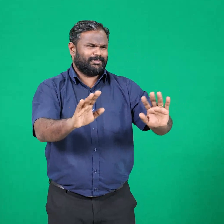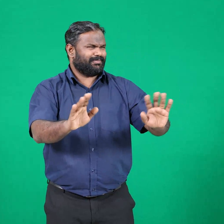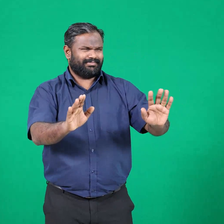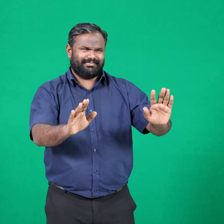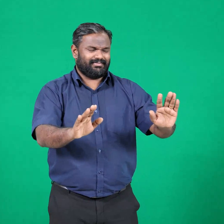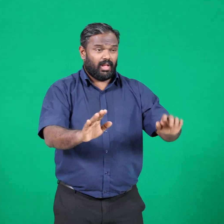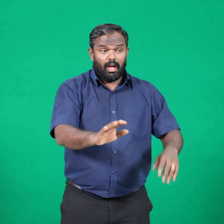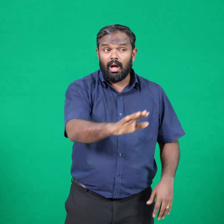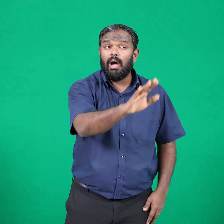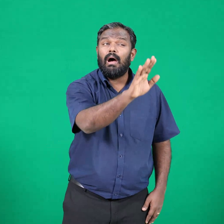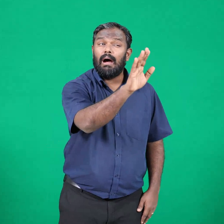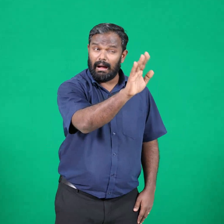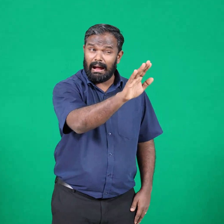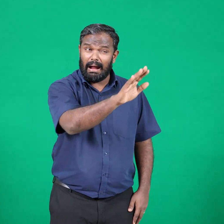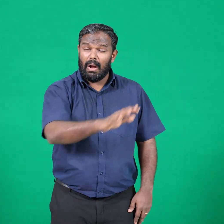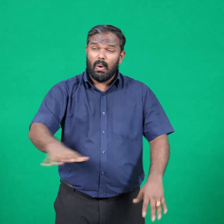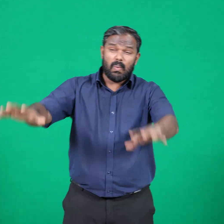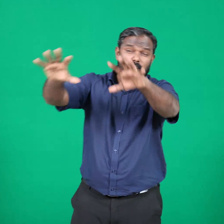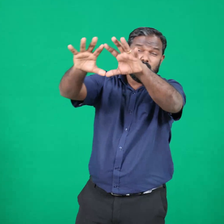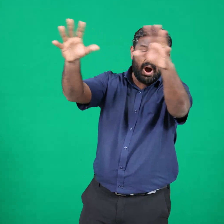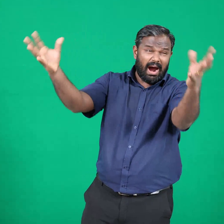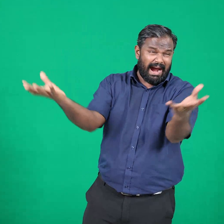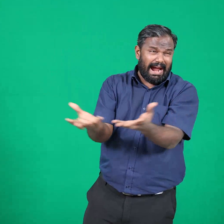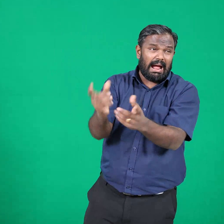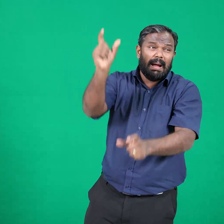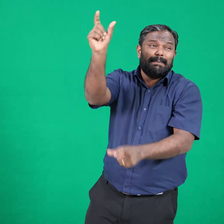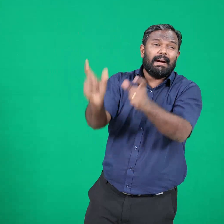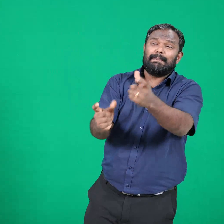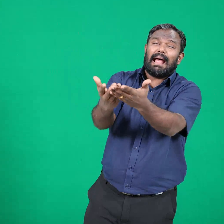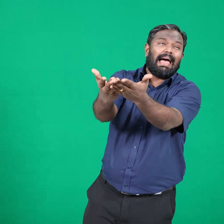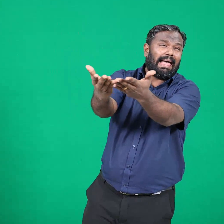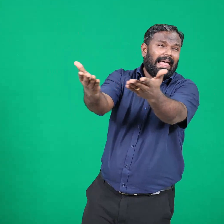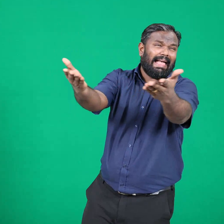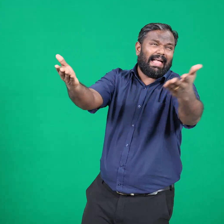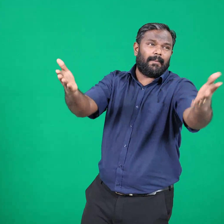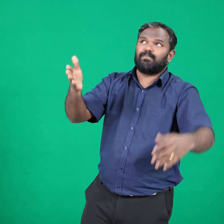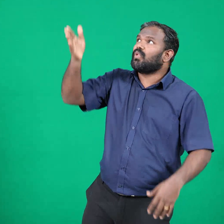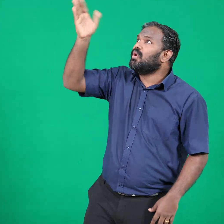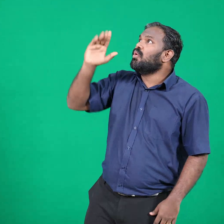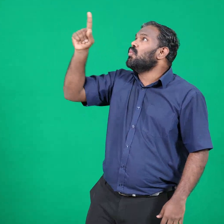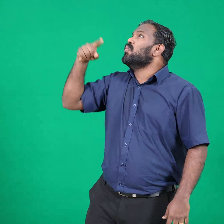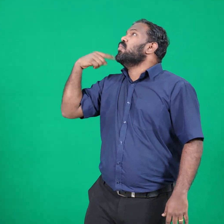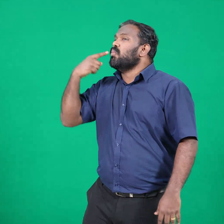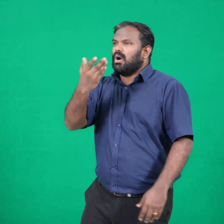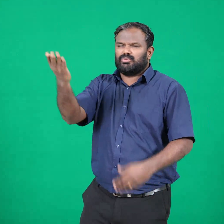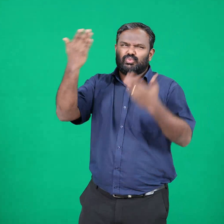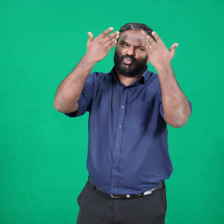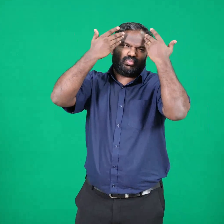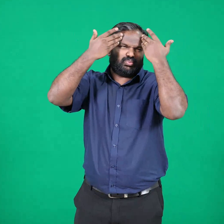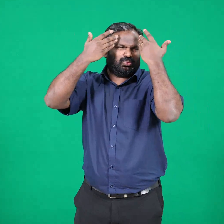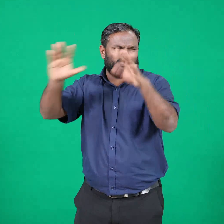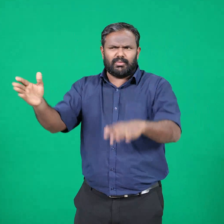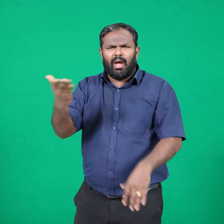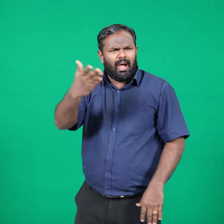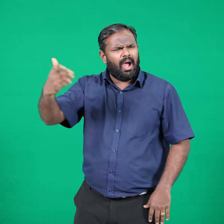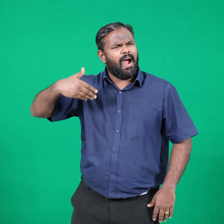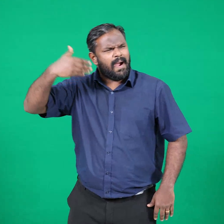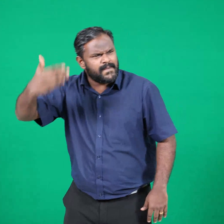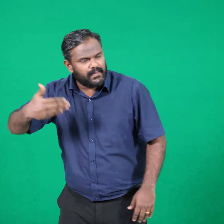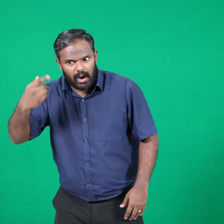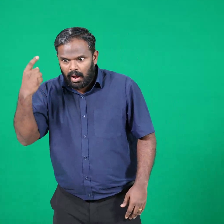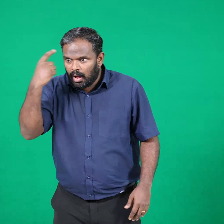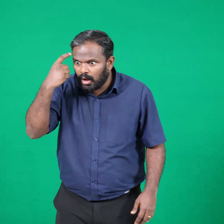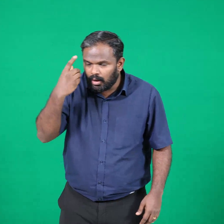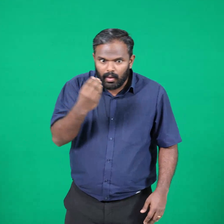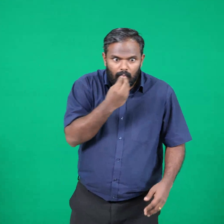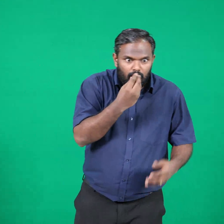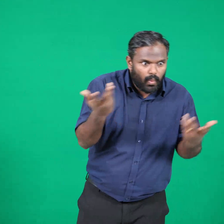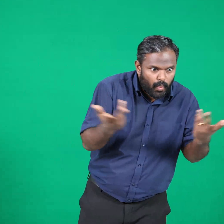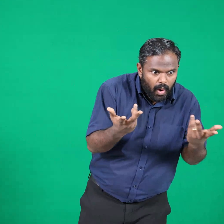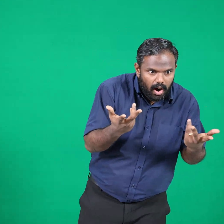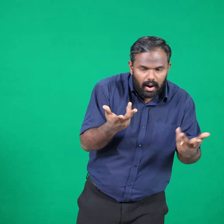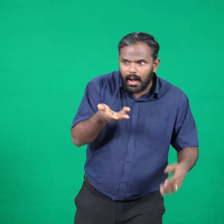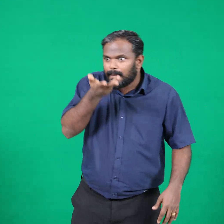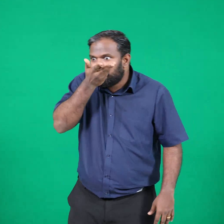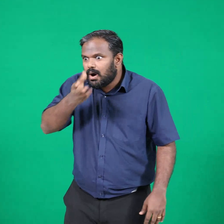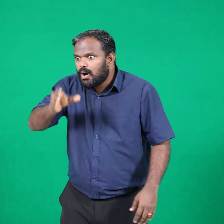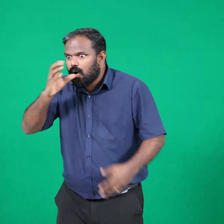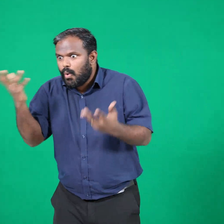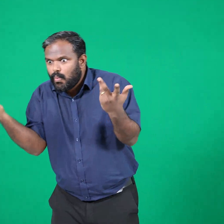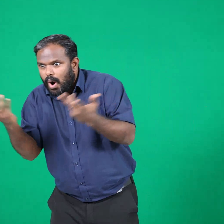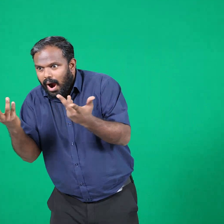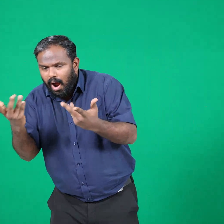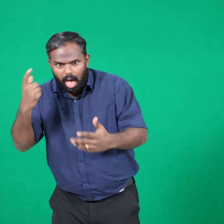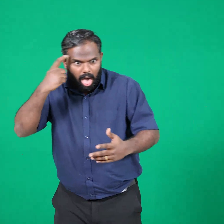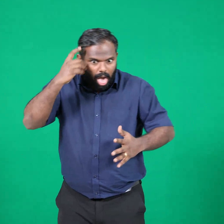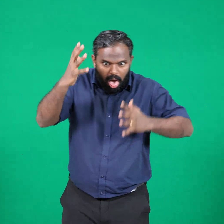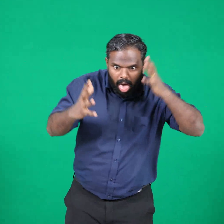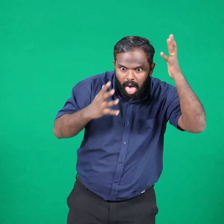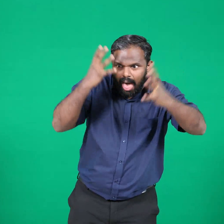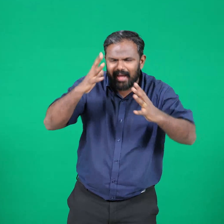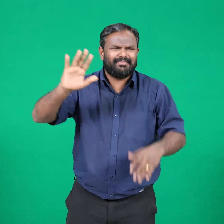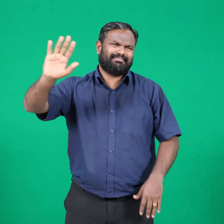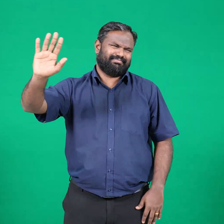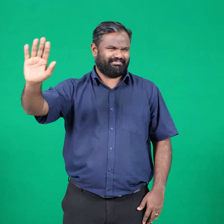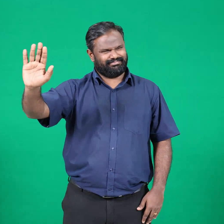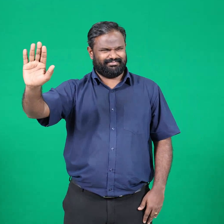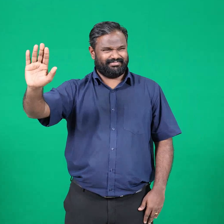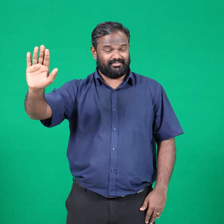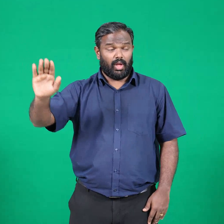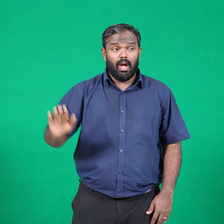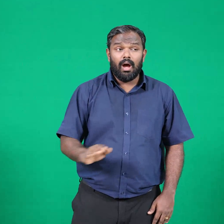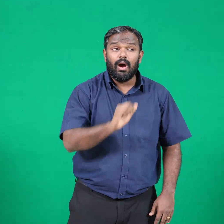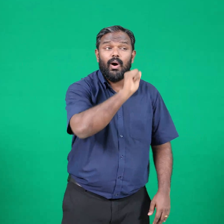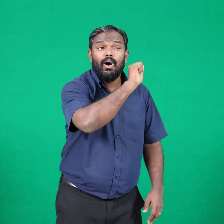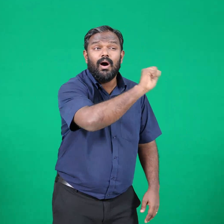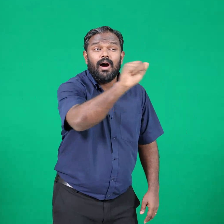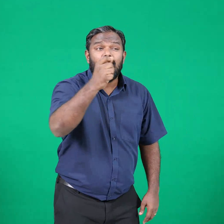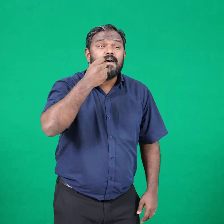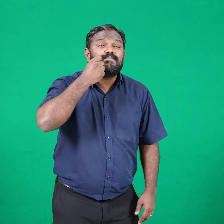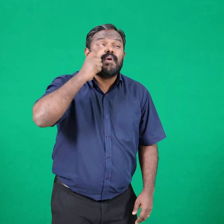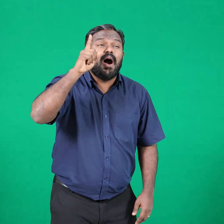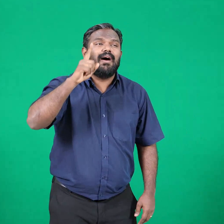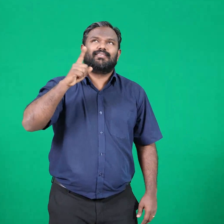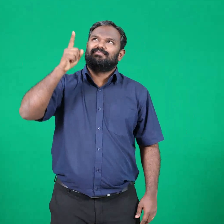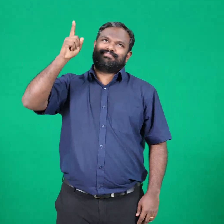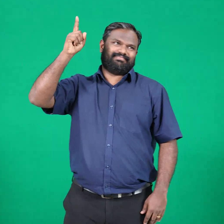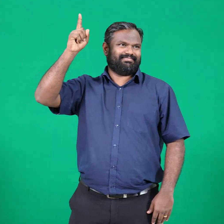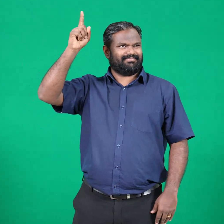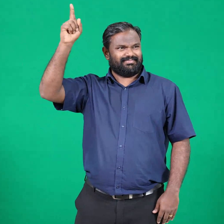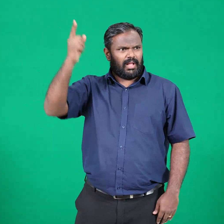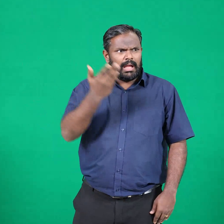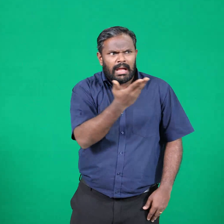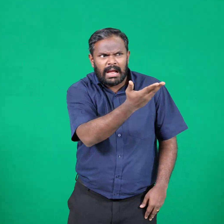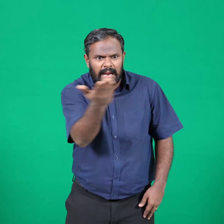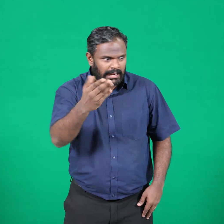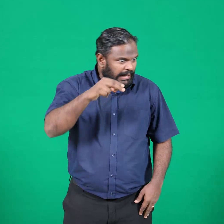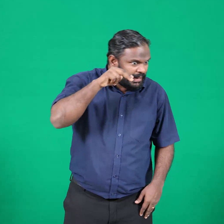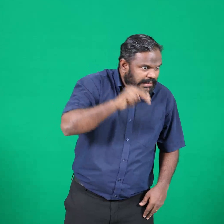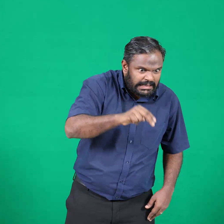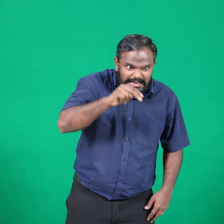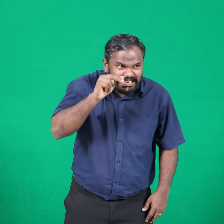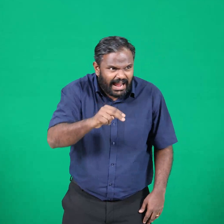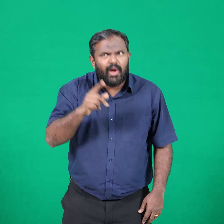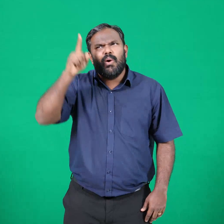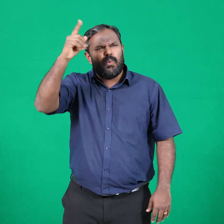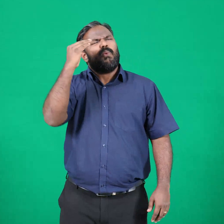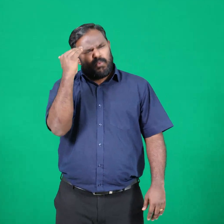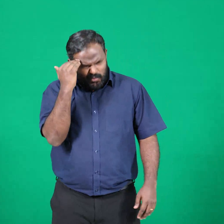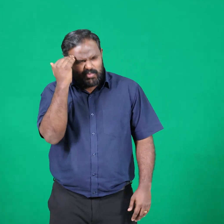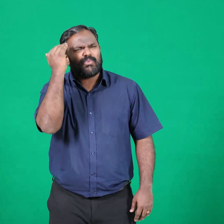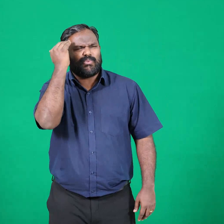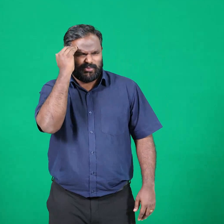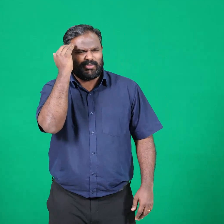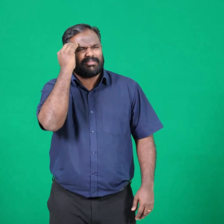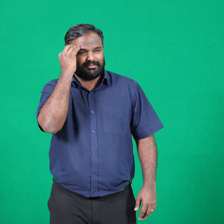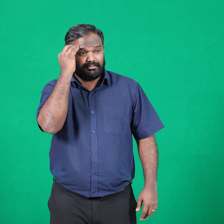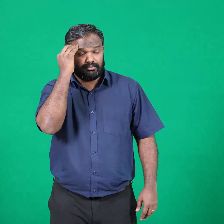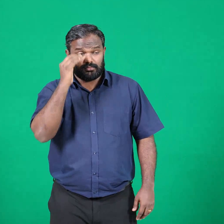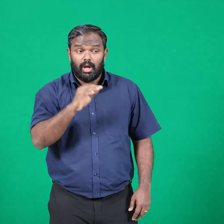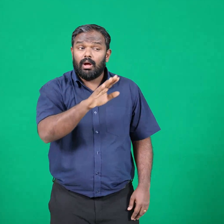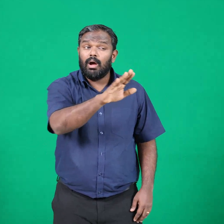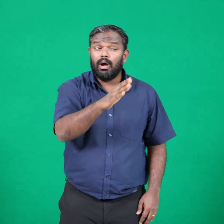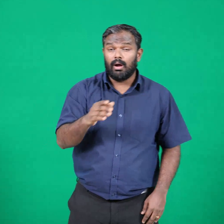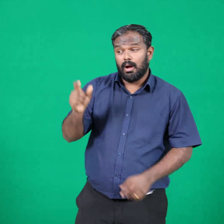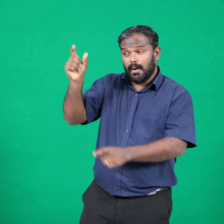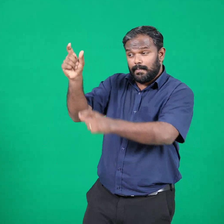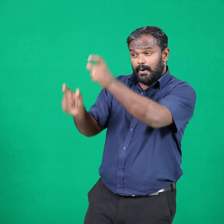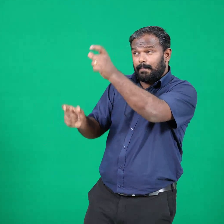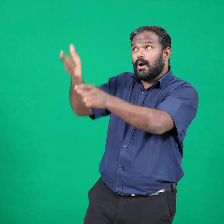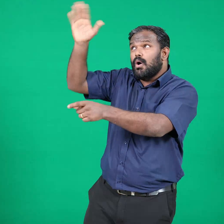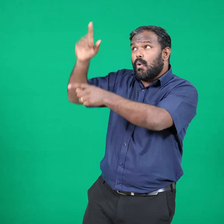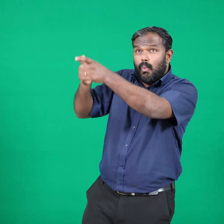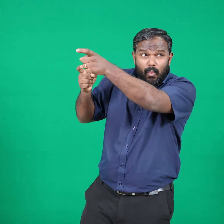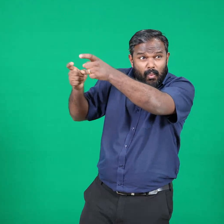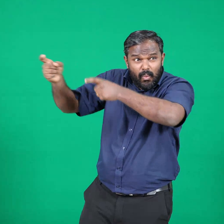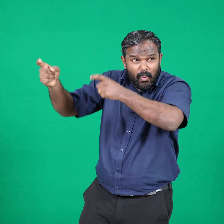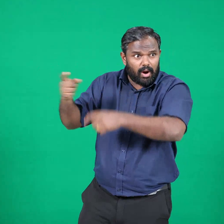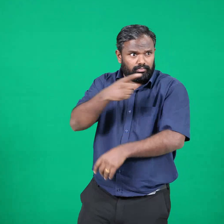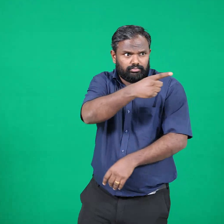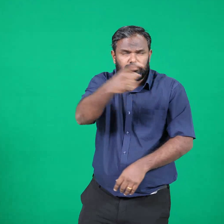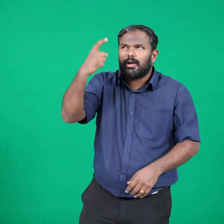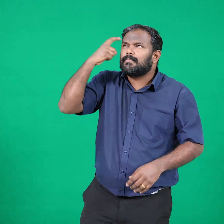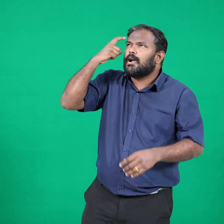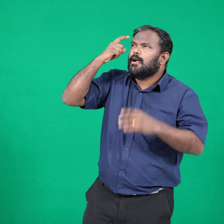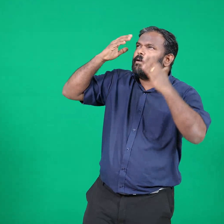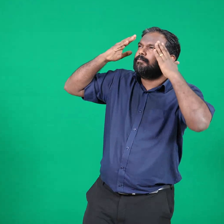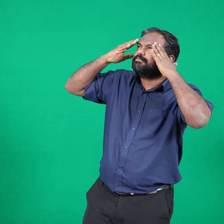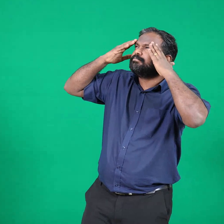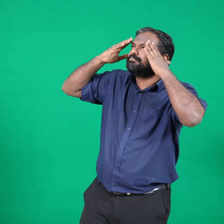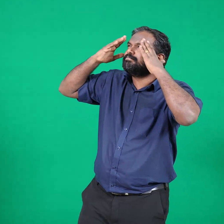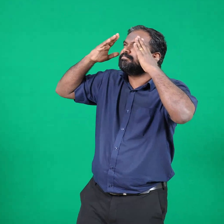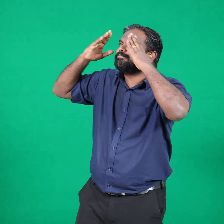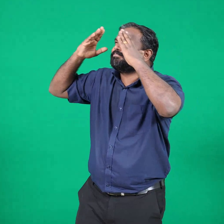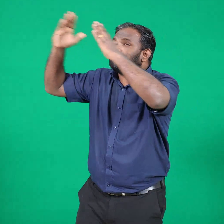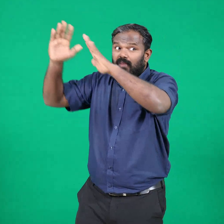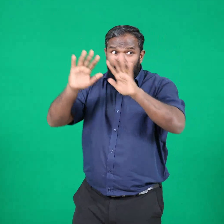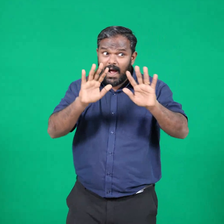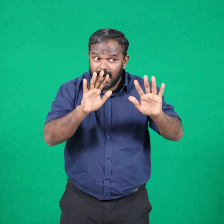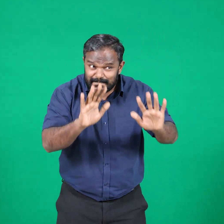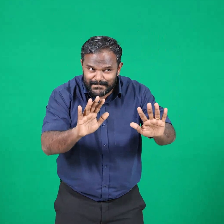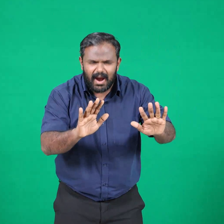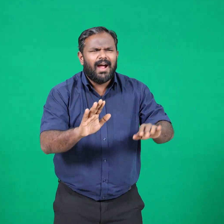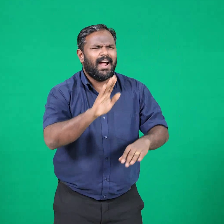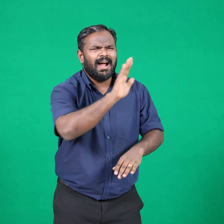For the Gentiles of the world strive after all these things, and your Father knows that you need them.